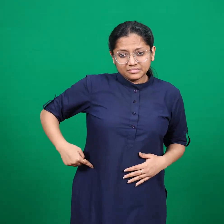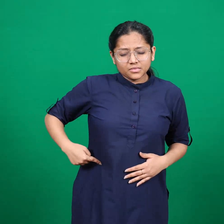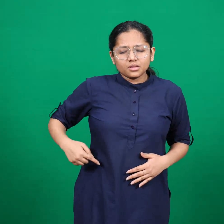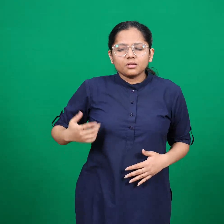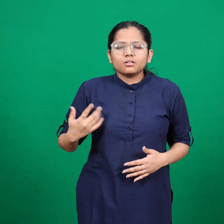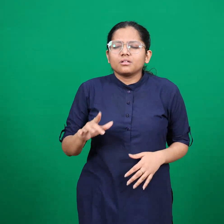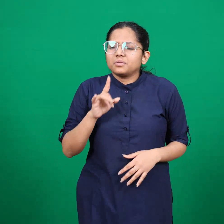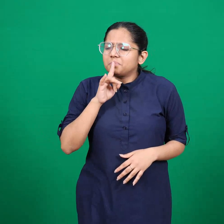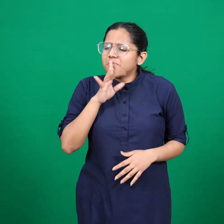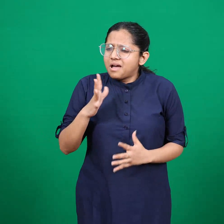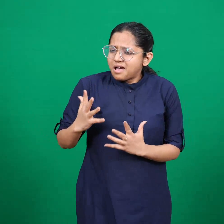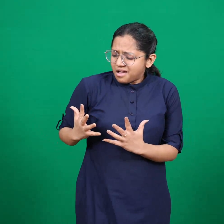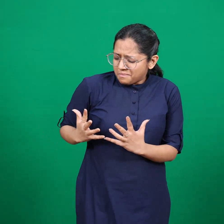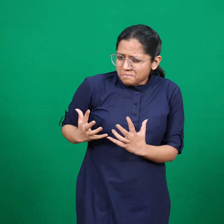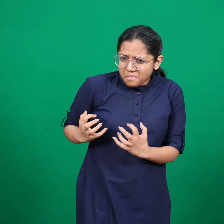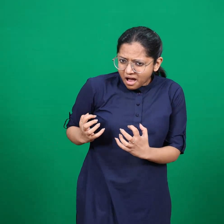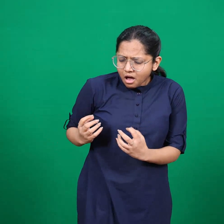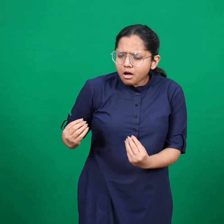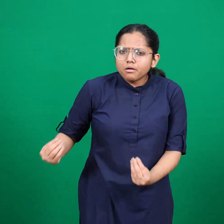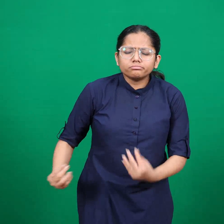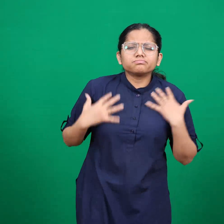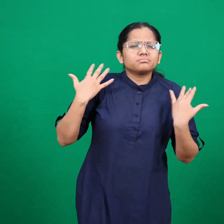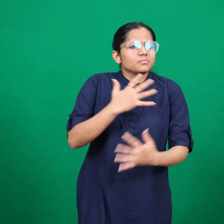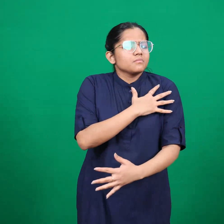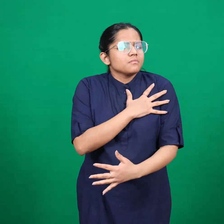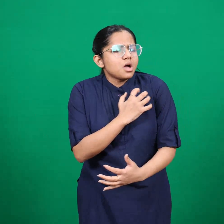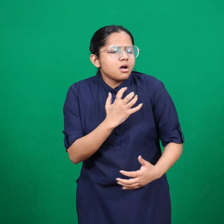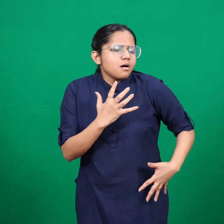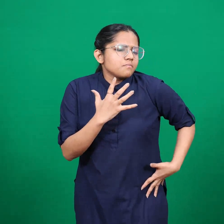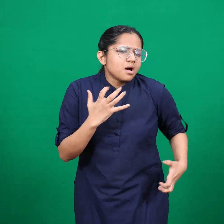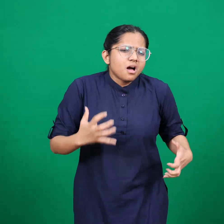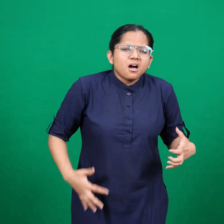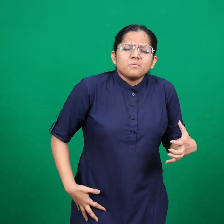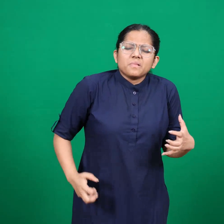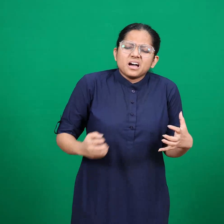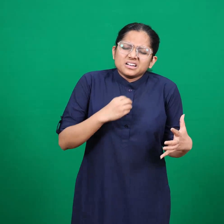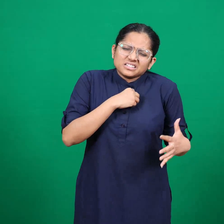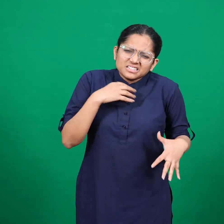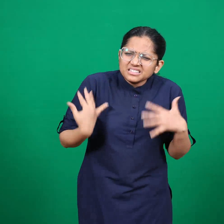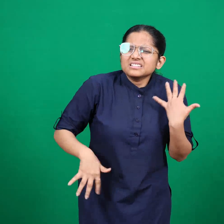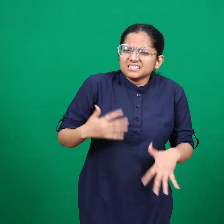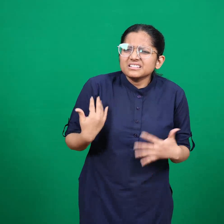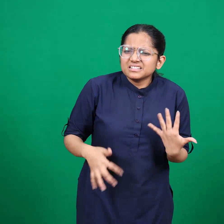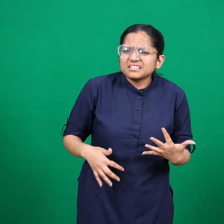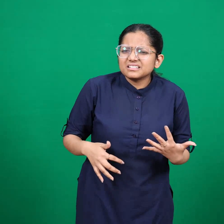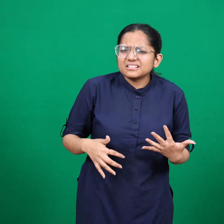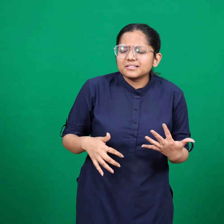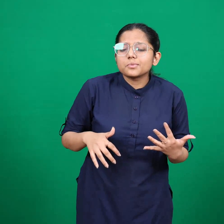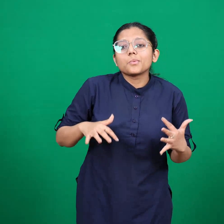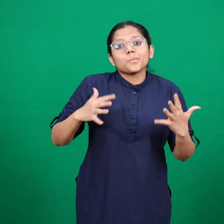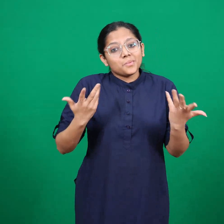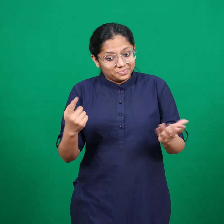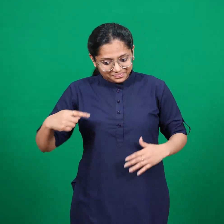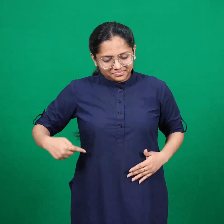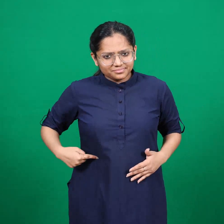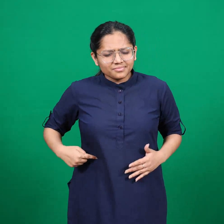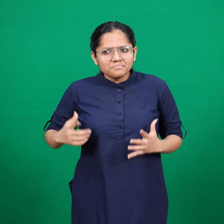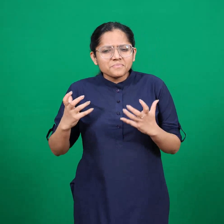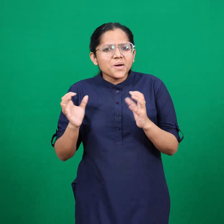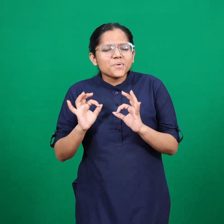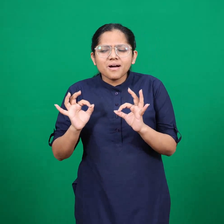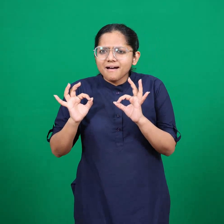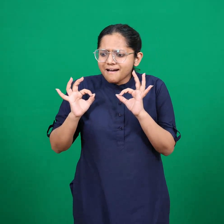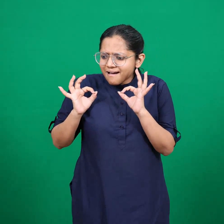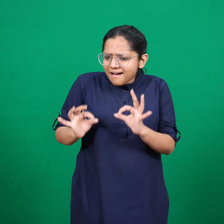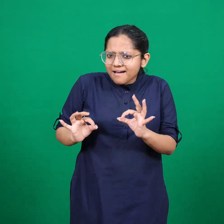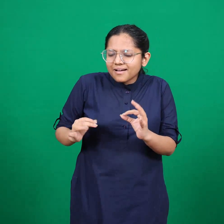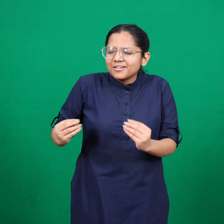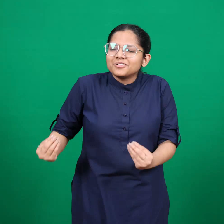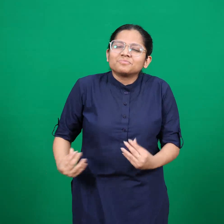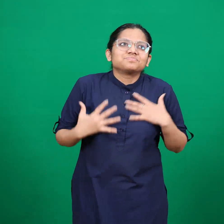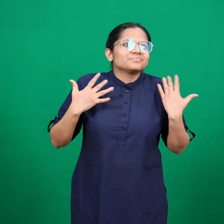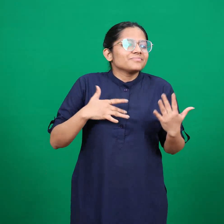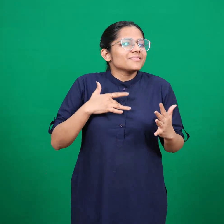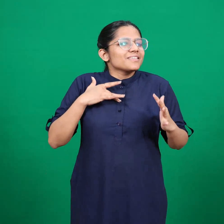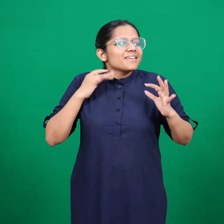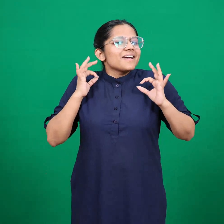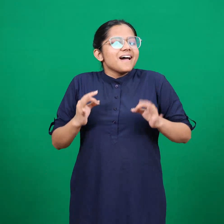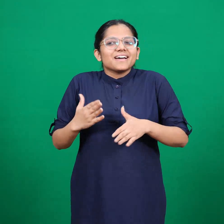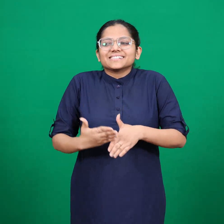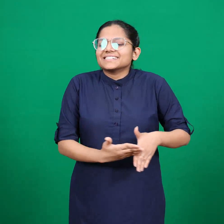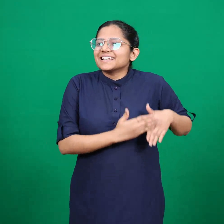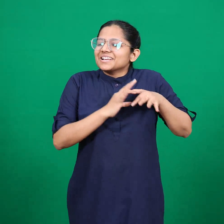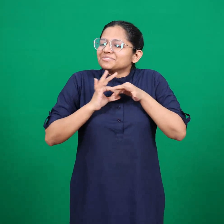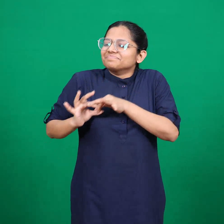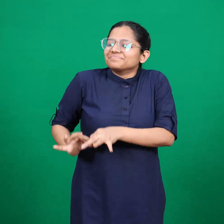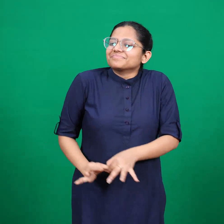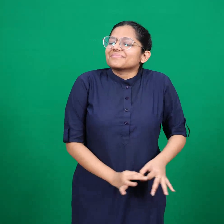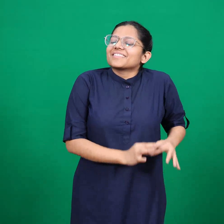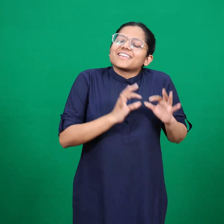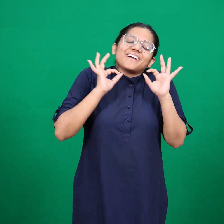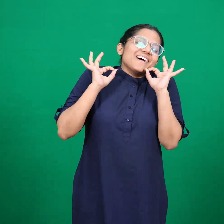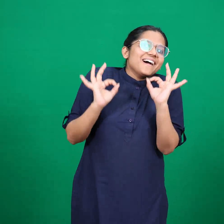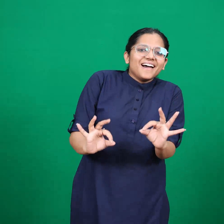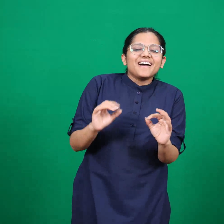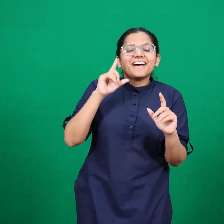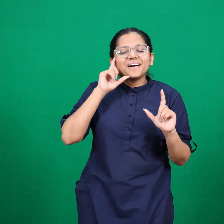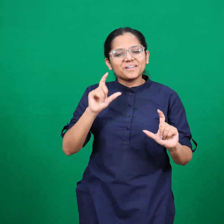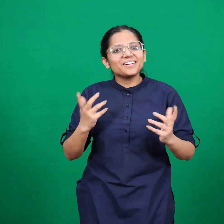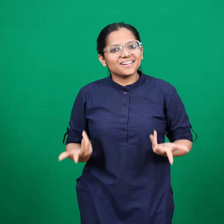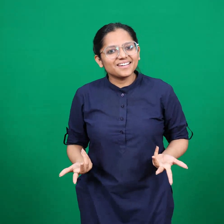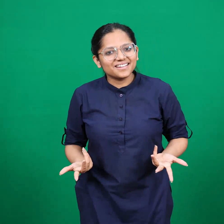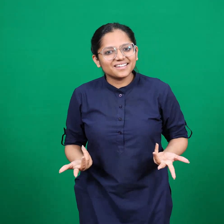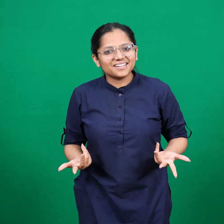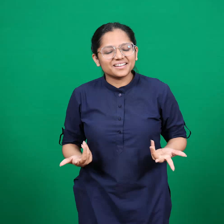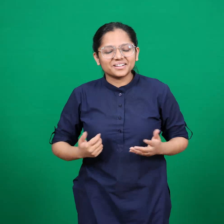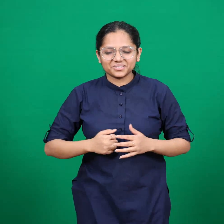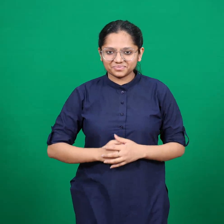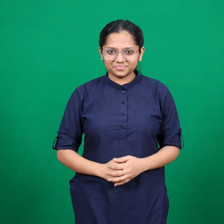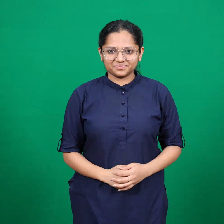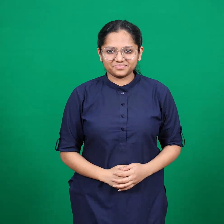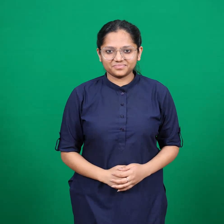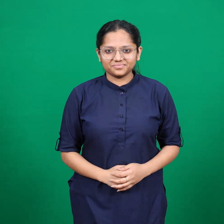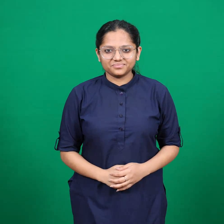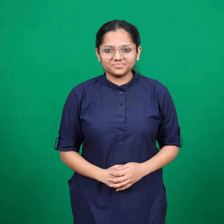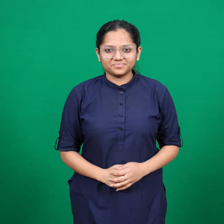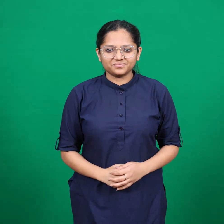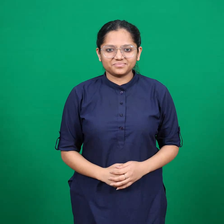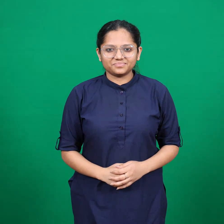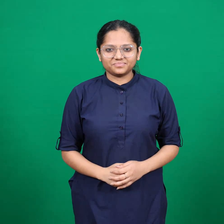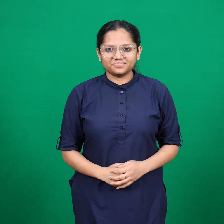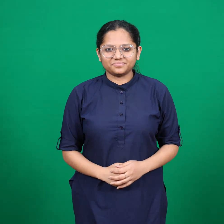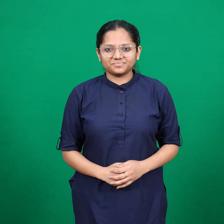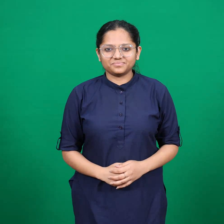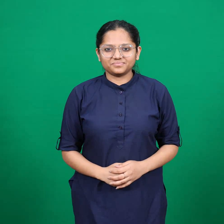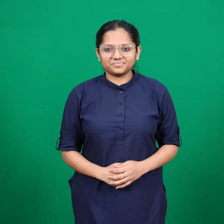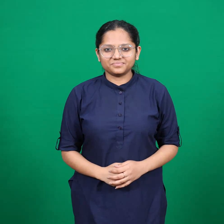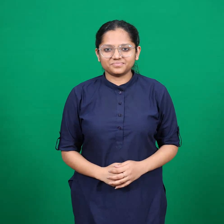If one part suffers, every part suffers with it; if one part is honored, every part rejoices with it.